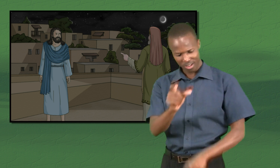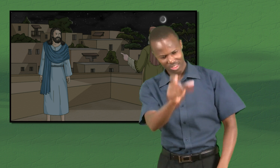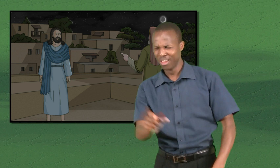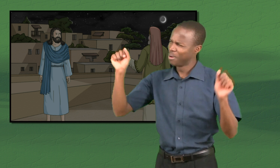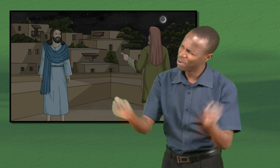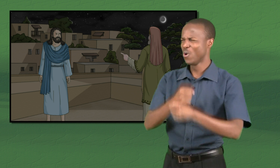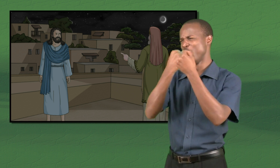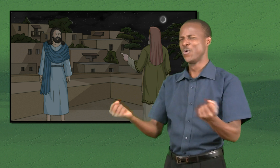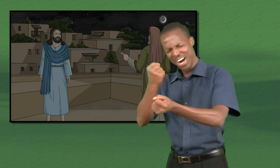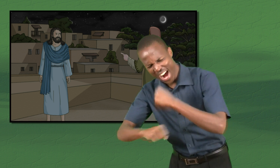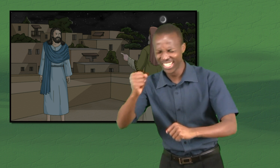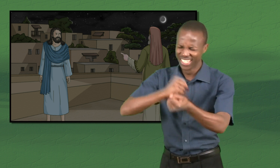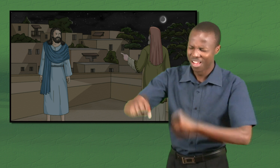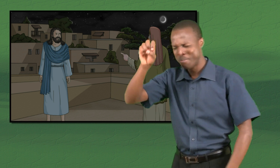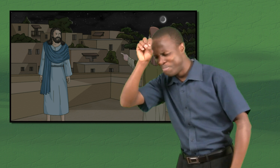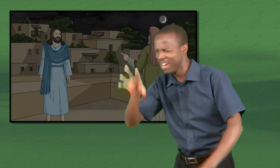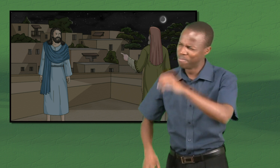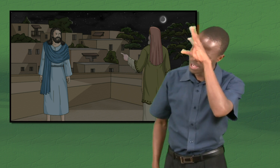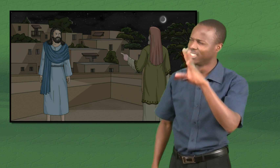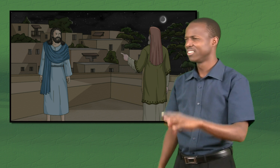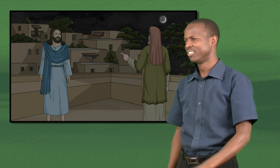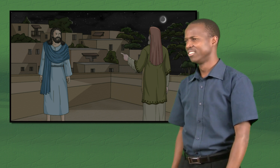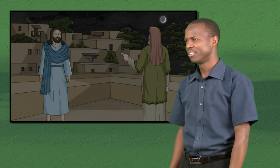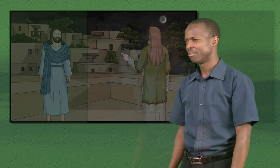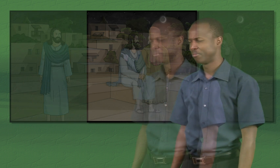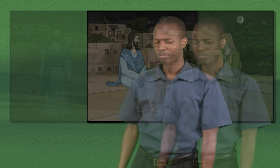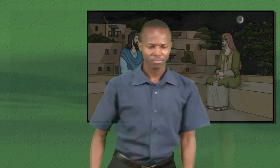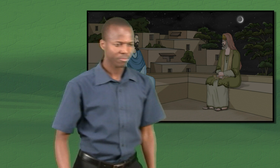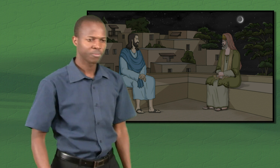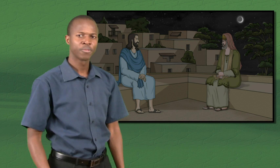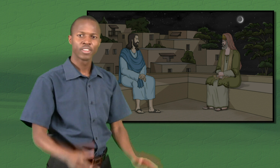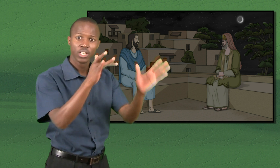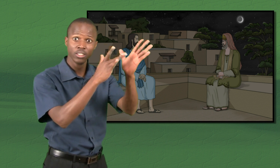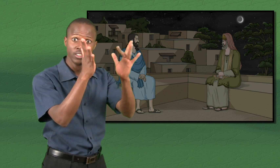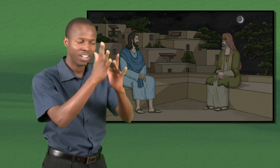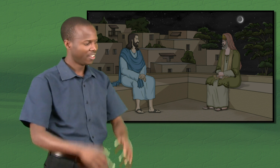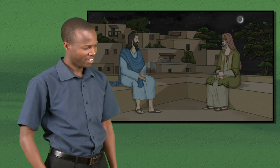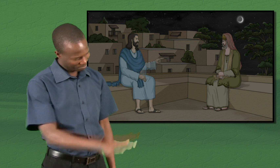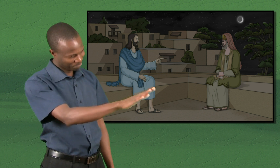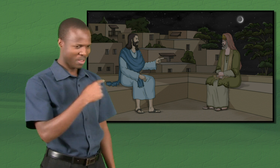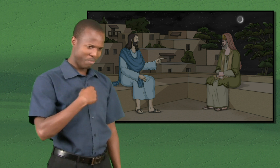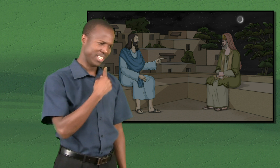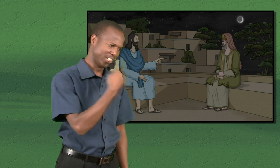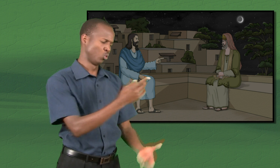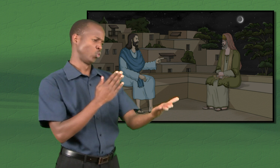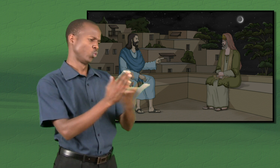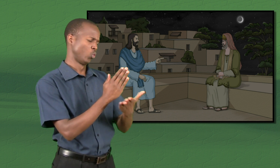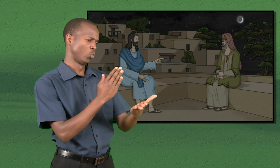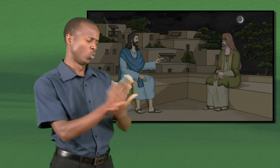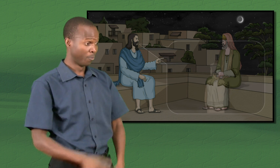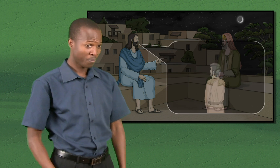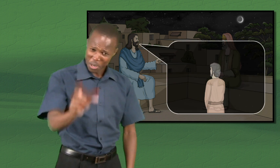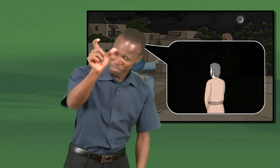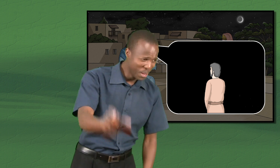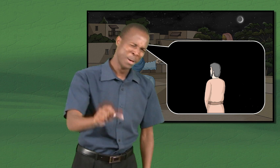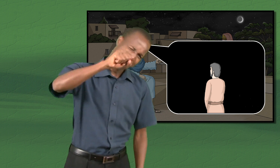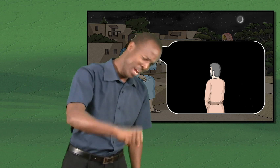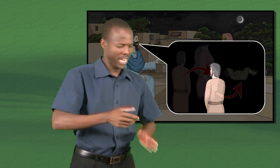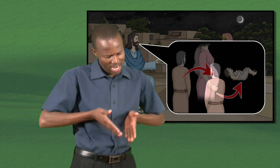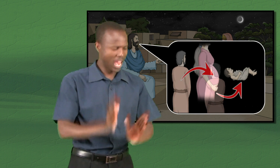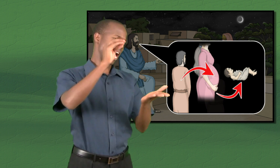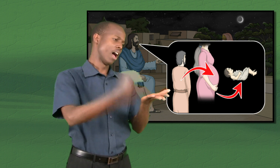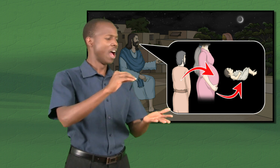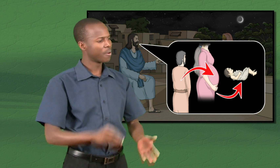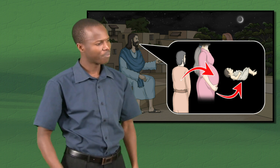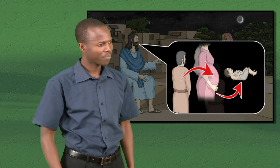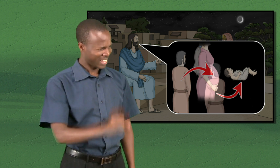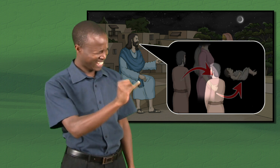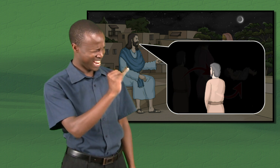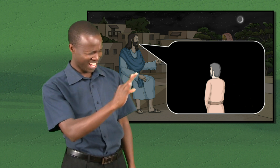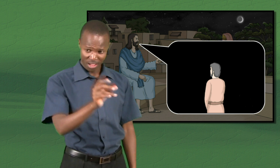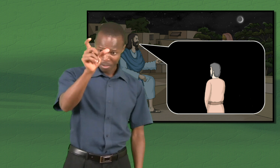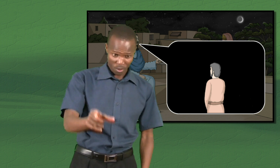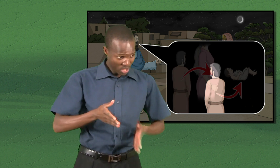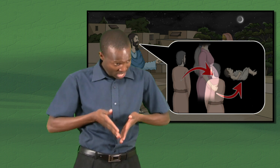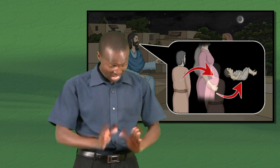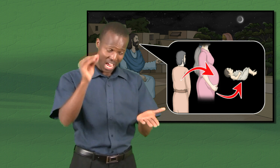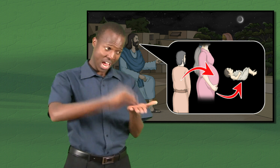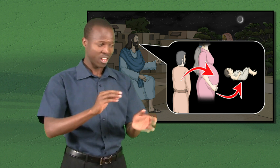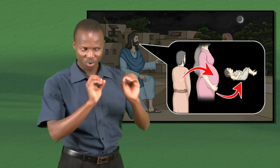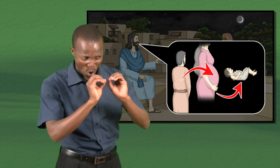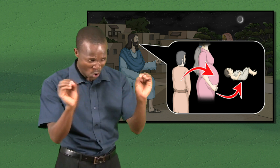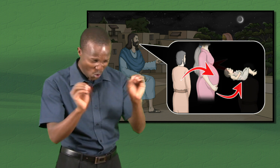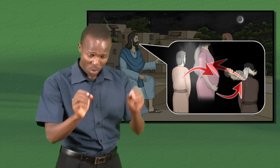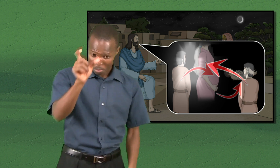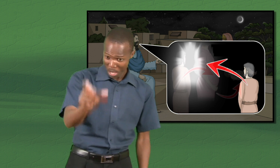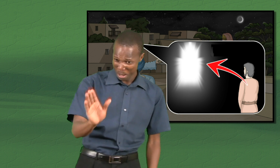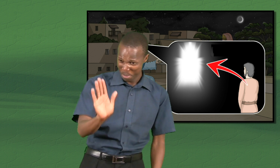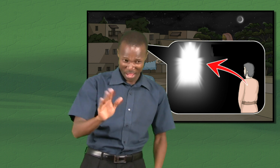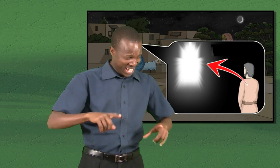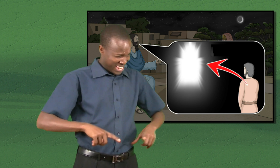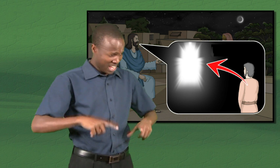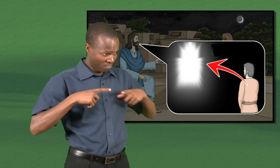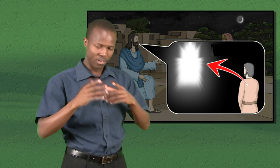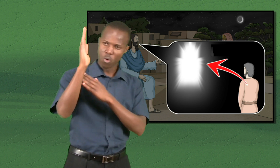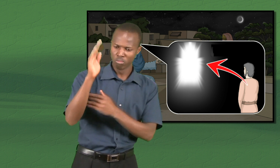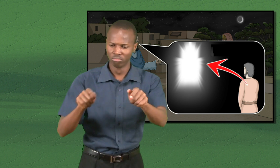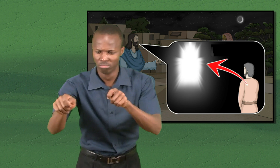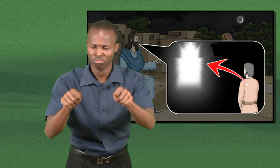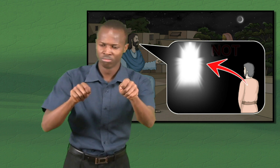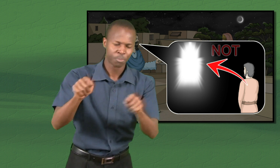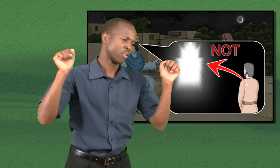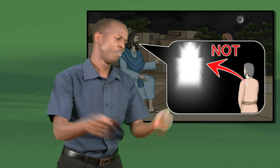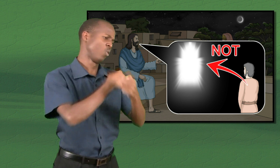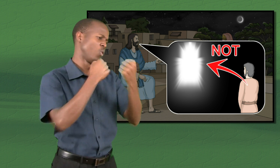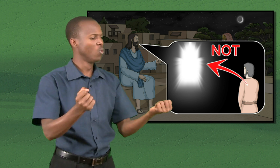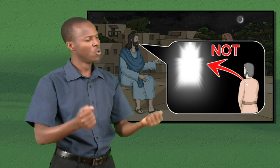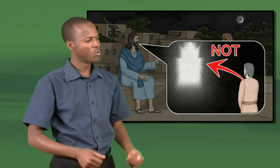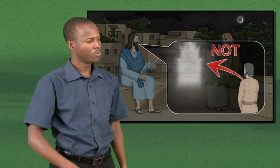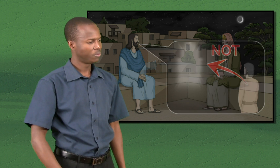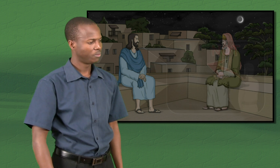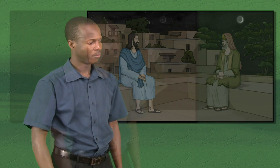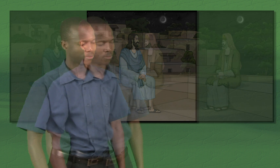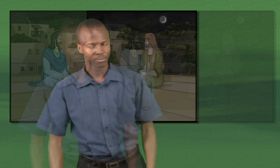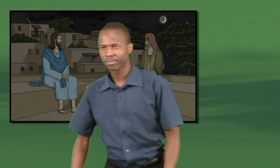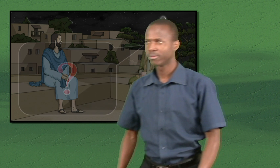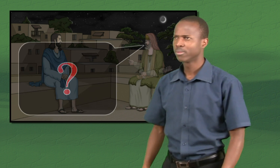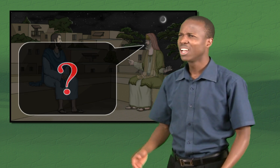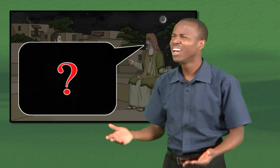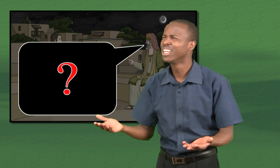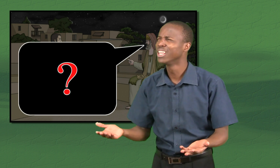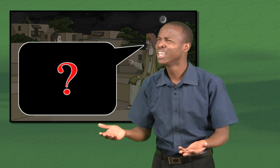Jesus replied, “Truly, truly, I tell you, no one can see the kingdom of God unless he is born again.”